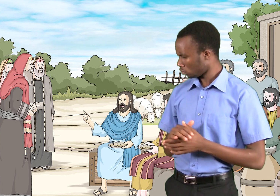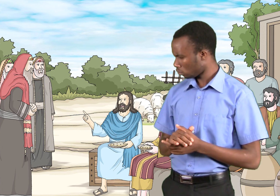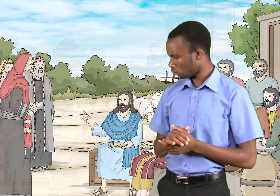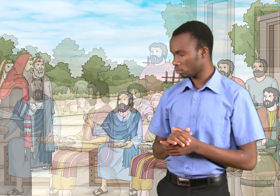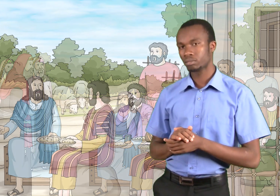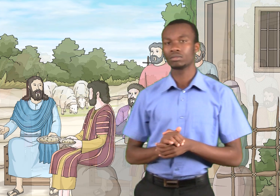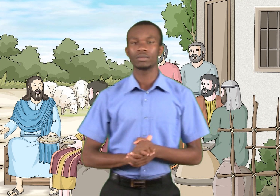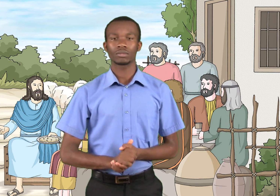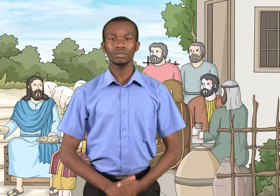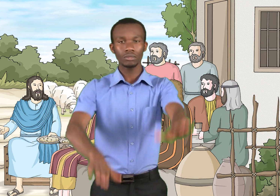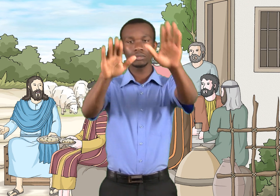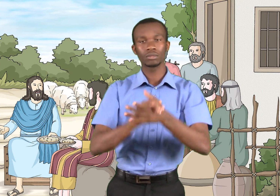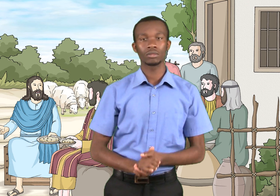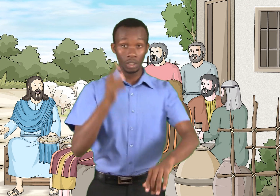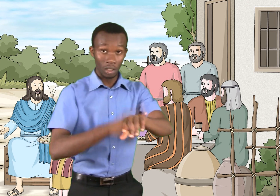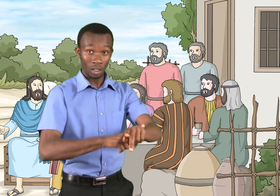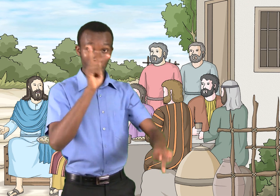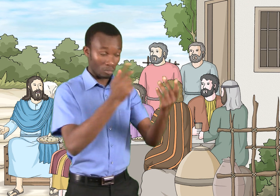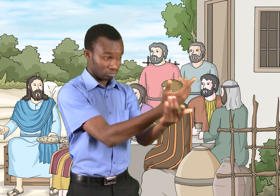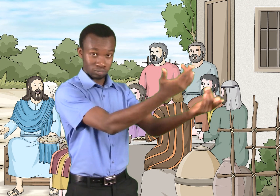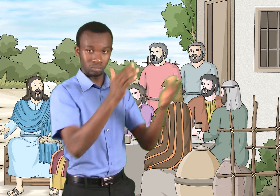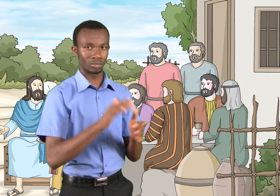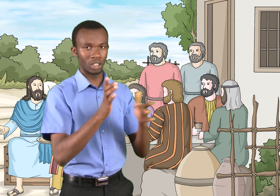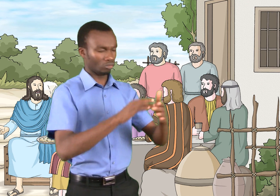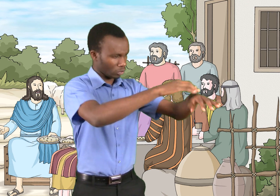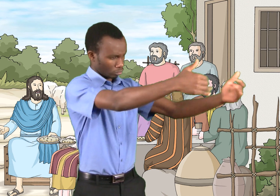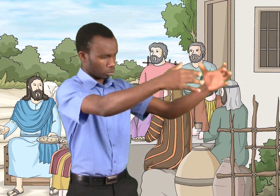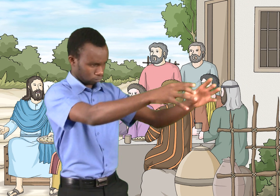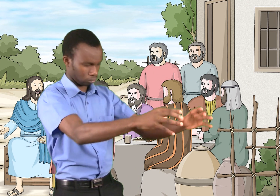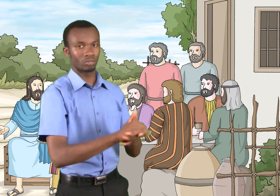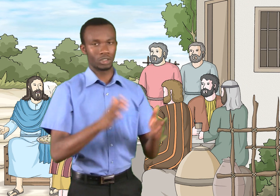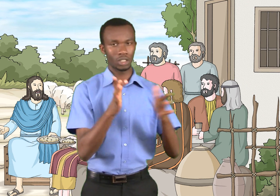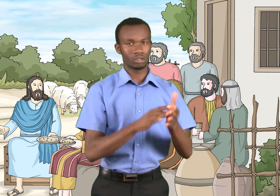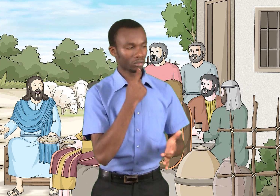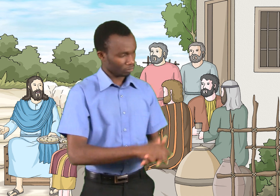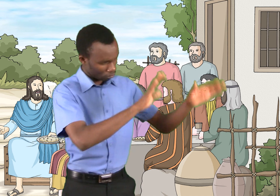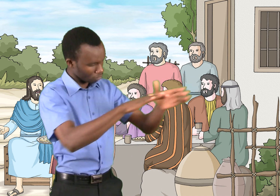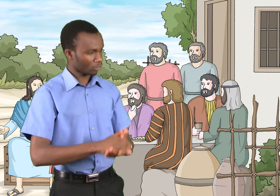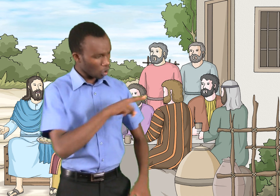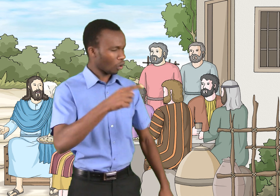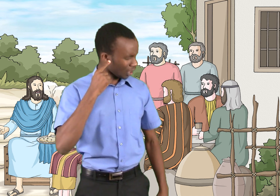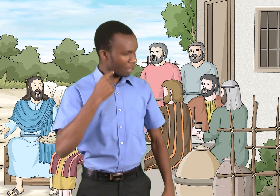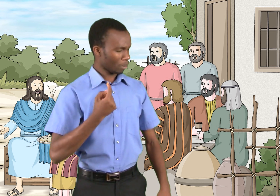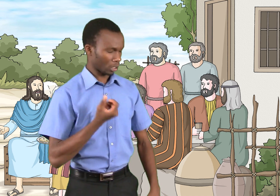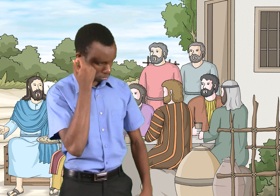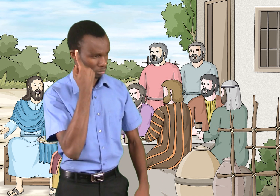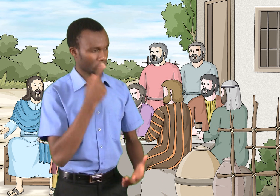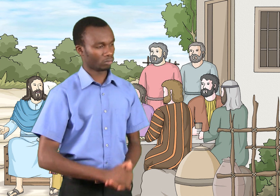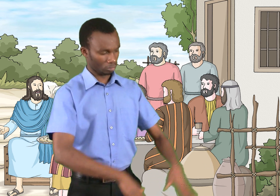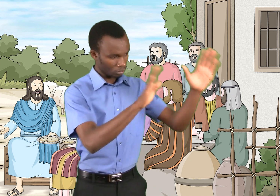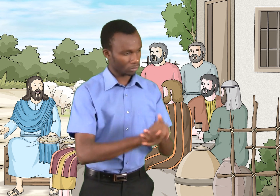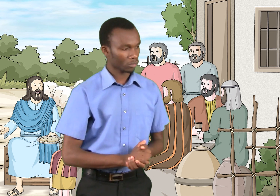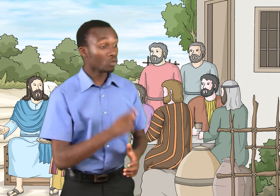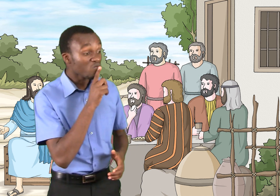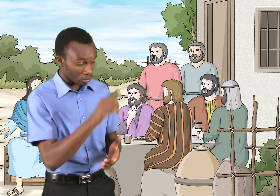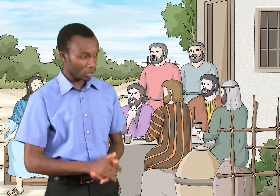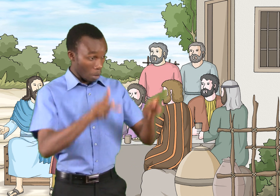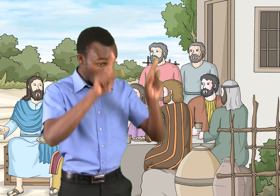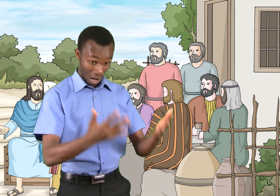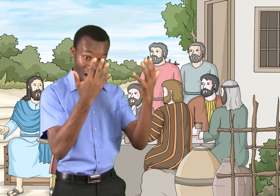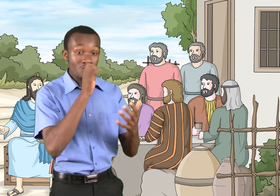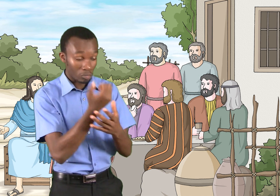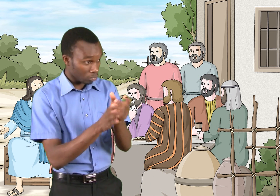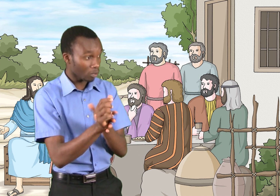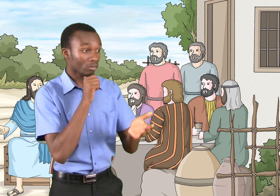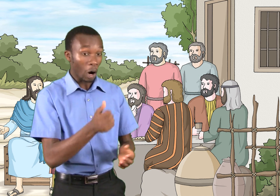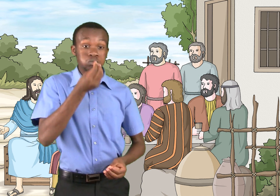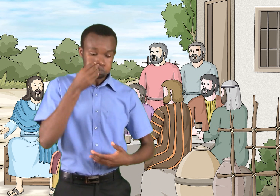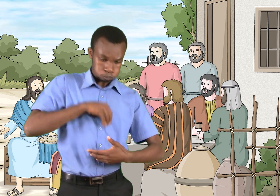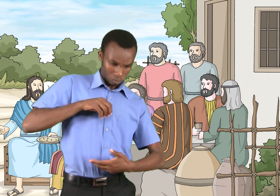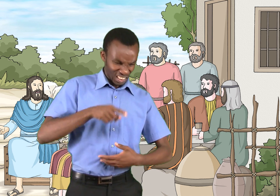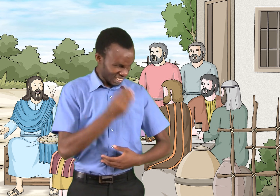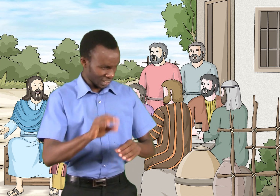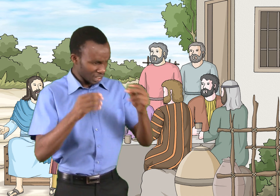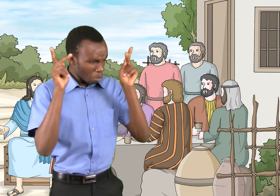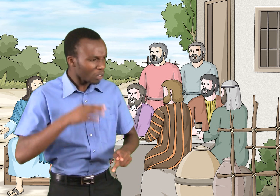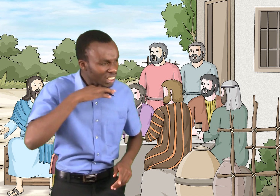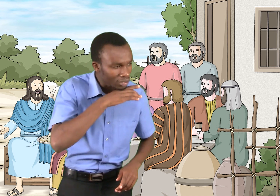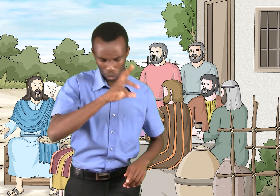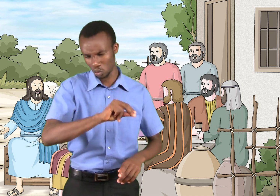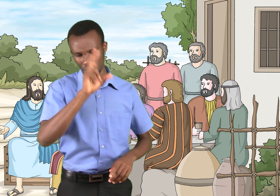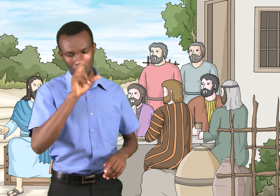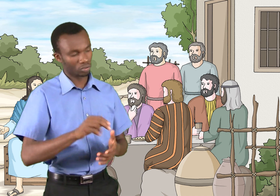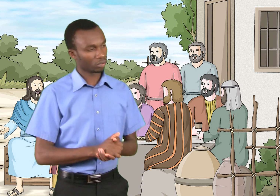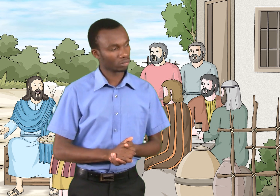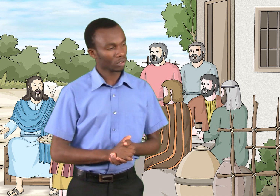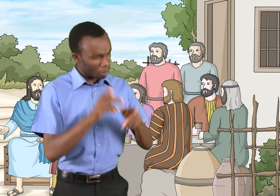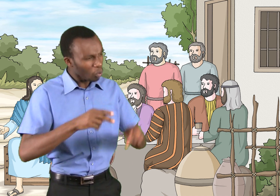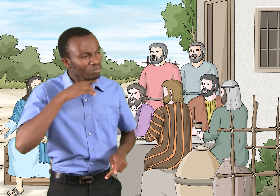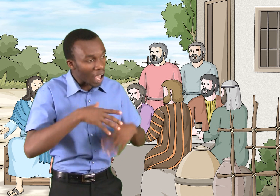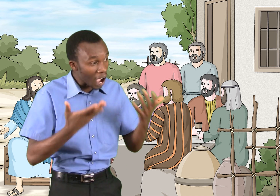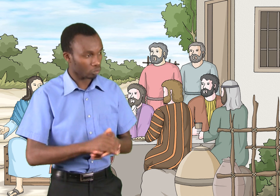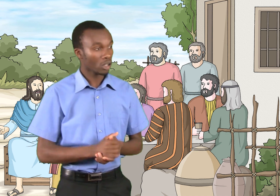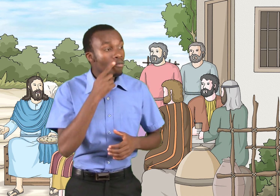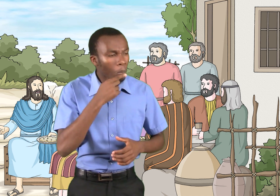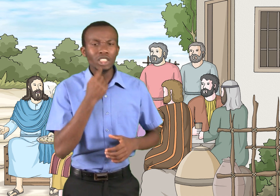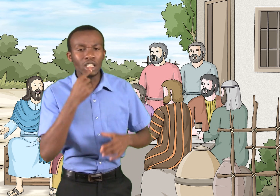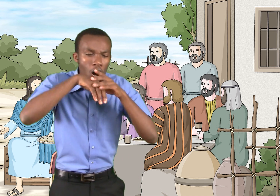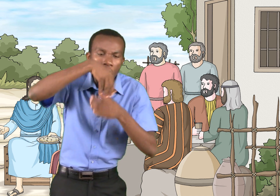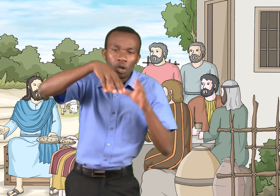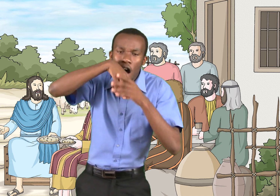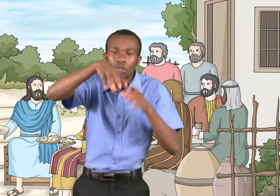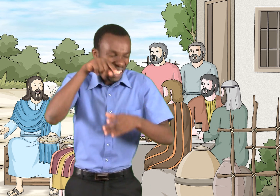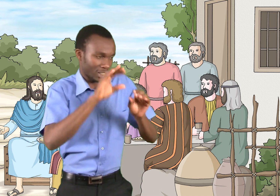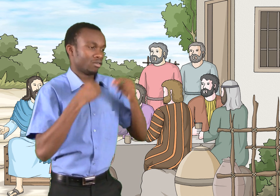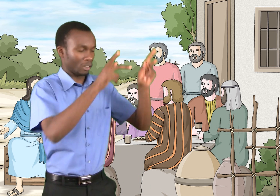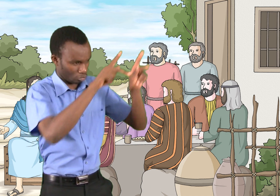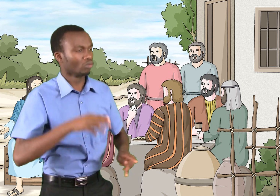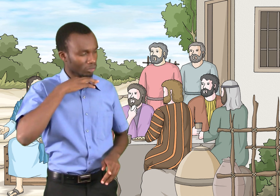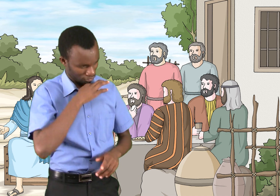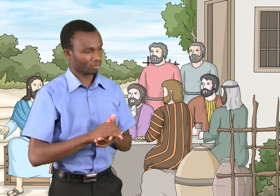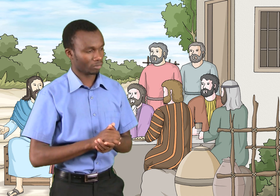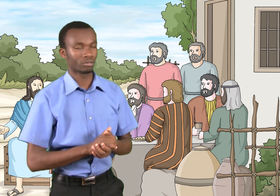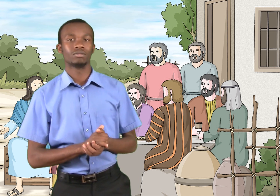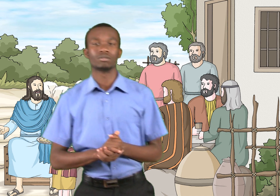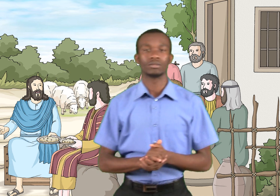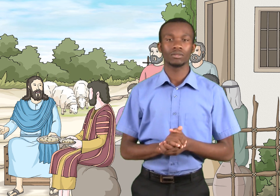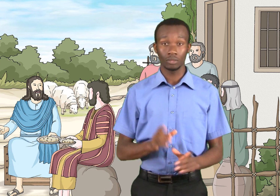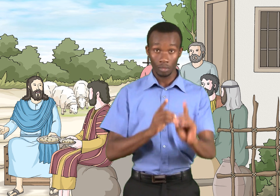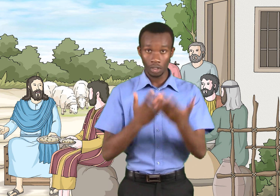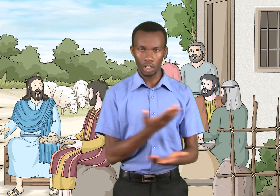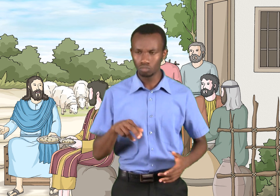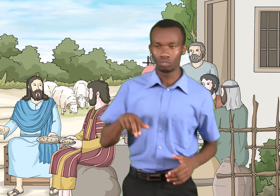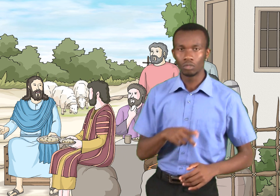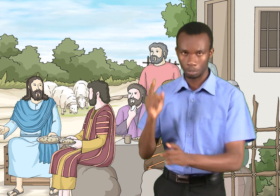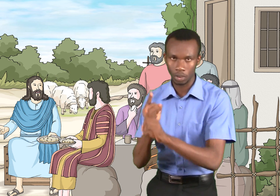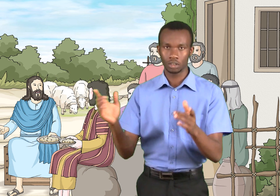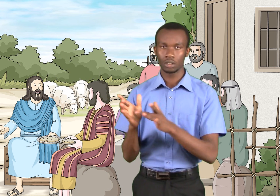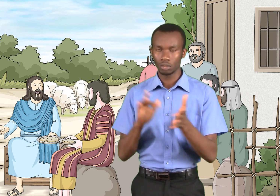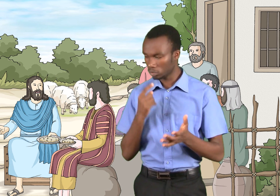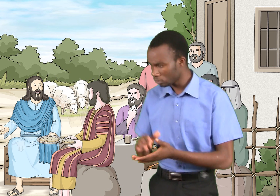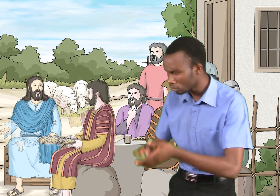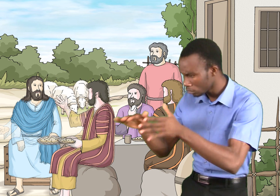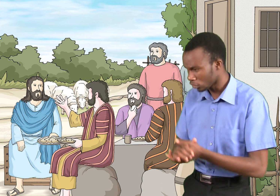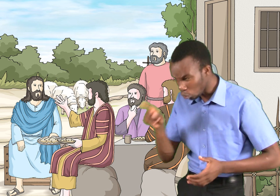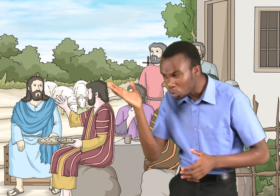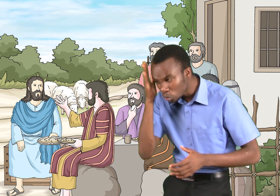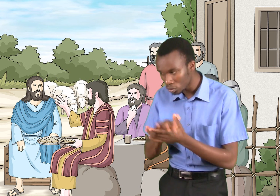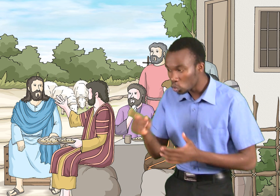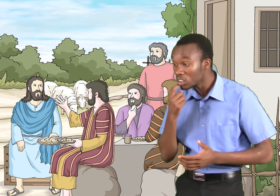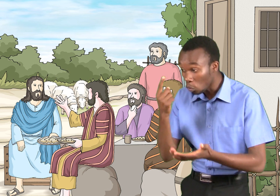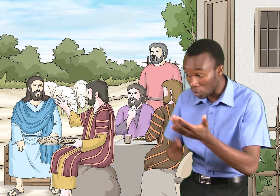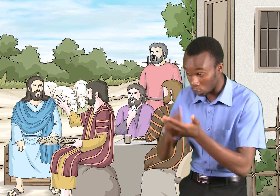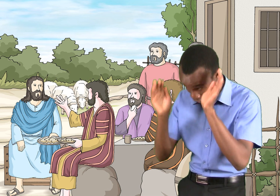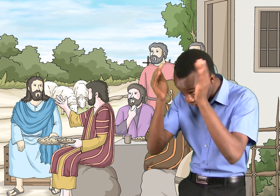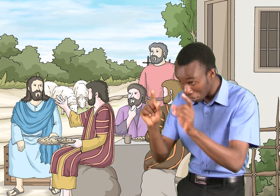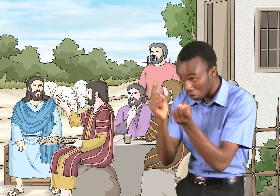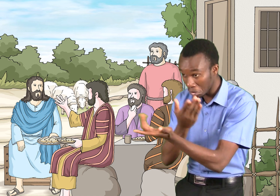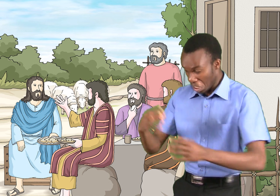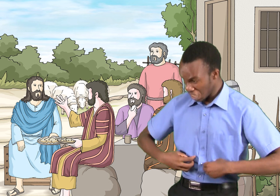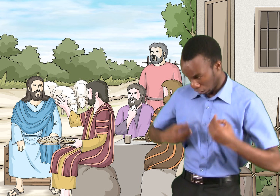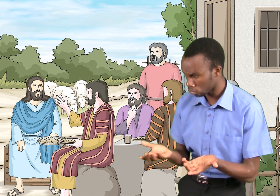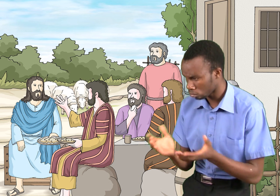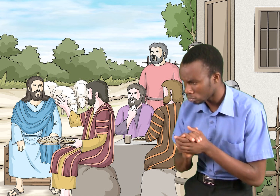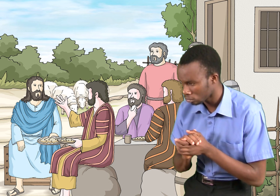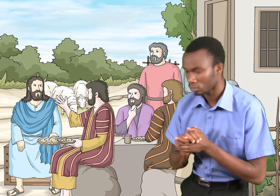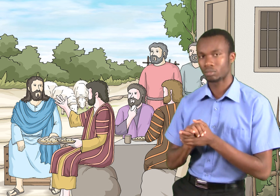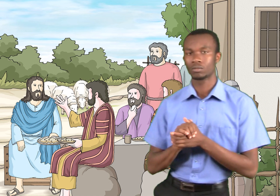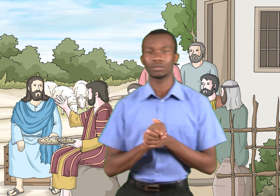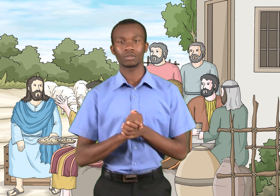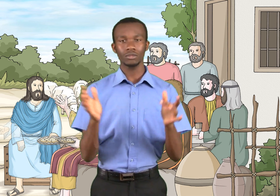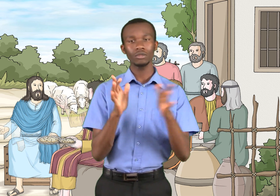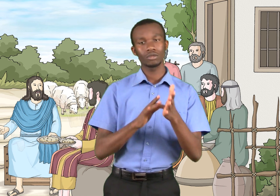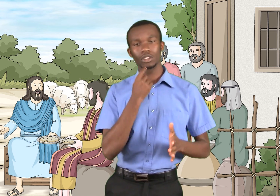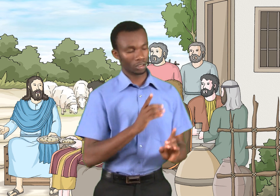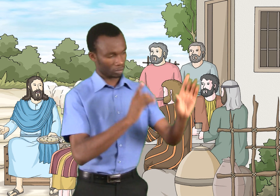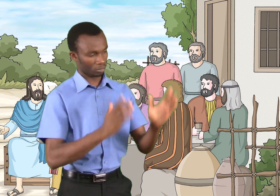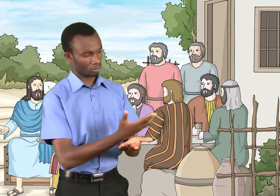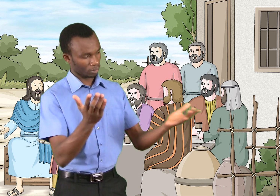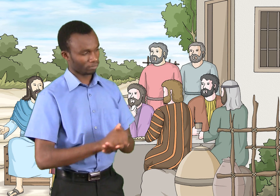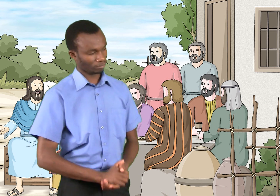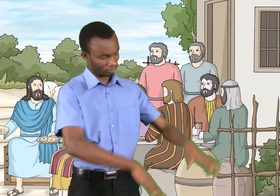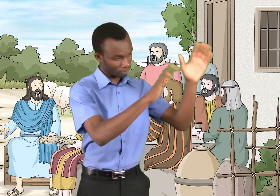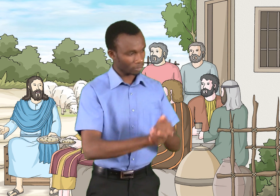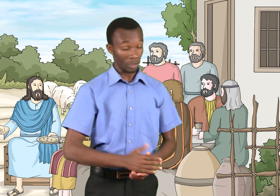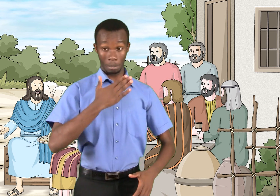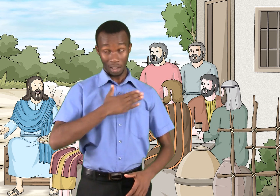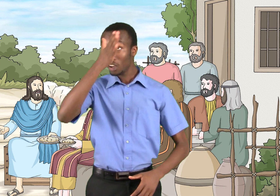Then the disciples came to Him and said, “Are You aware that the Pharisees were offended when they heard this?” But Jesus replied, “Every plant that My heavenly Father has not planted will be pulled up by its roots.